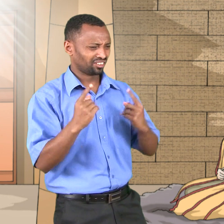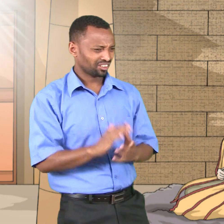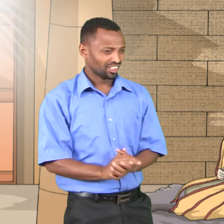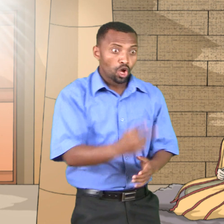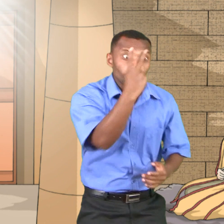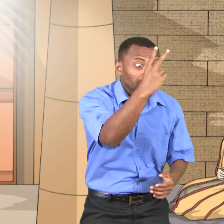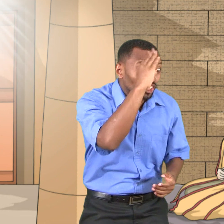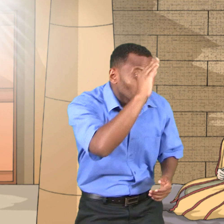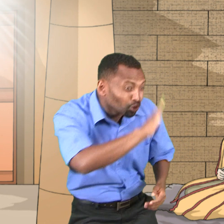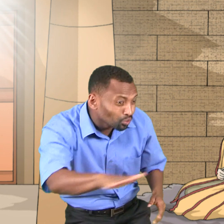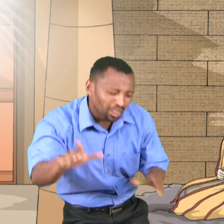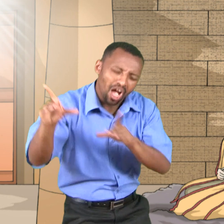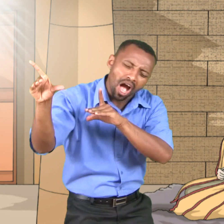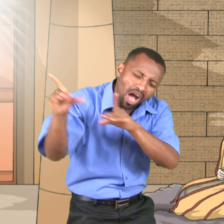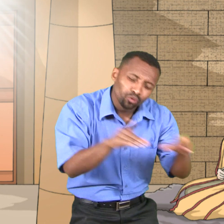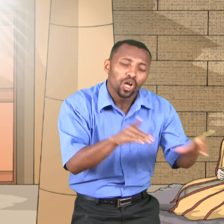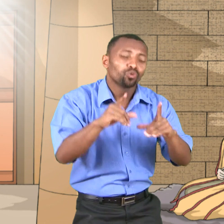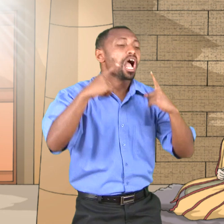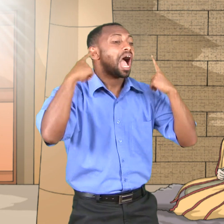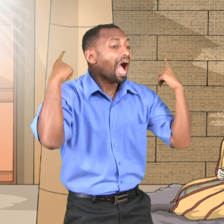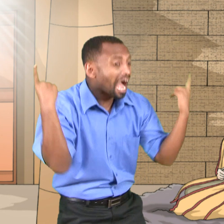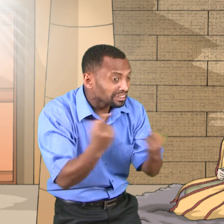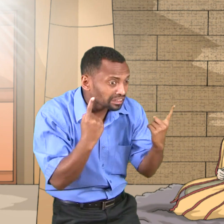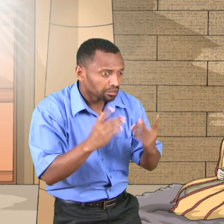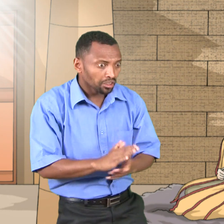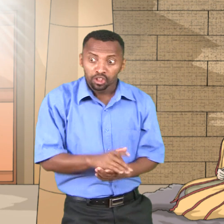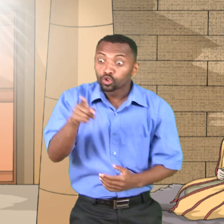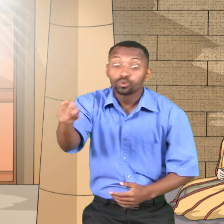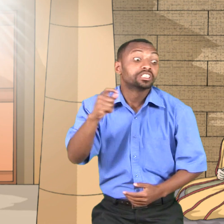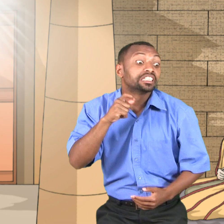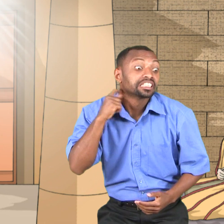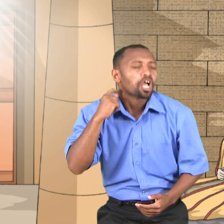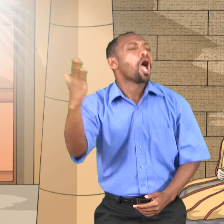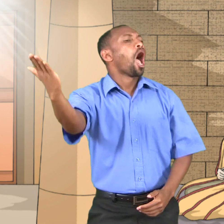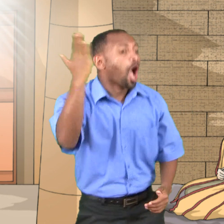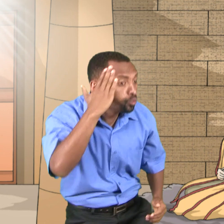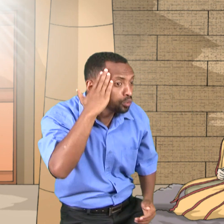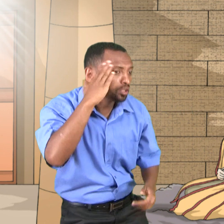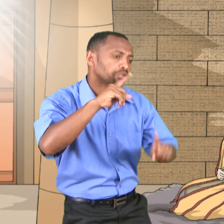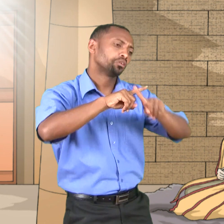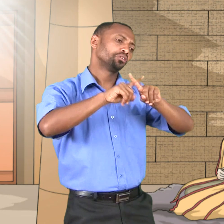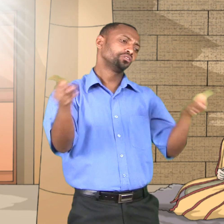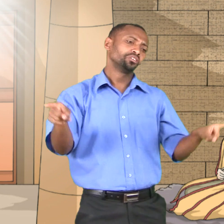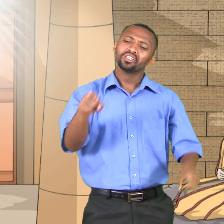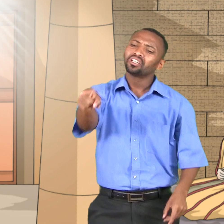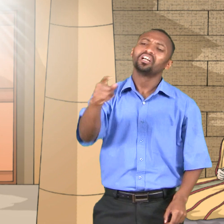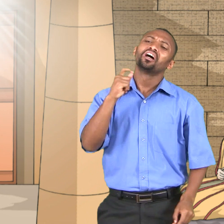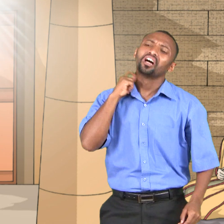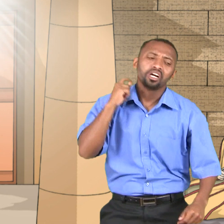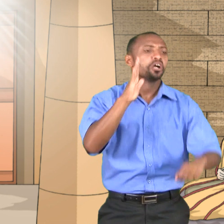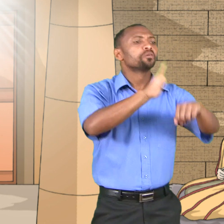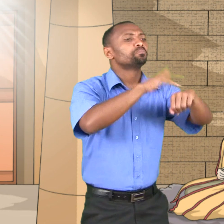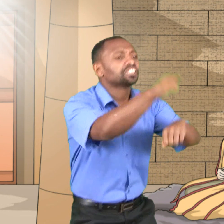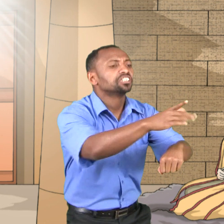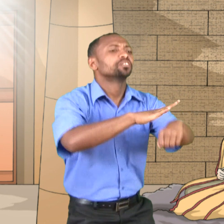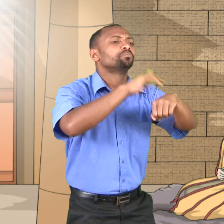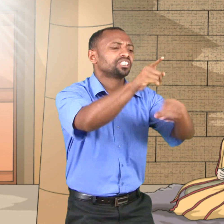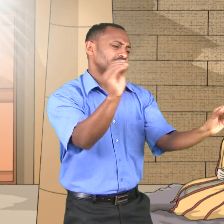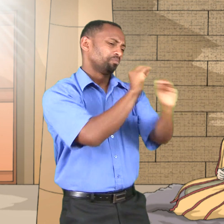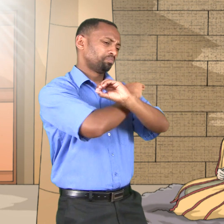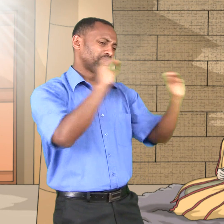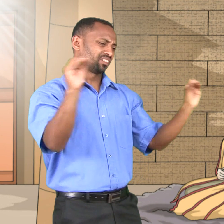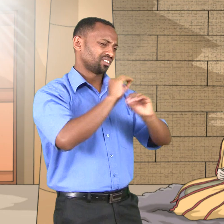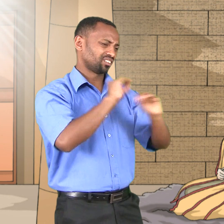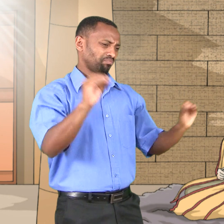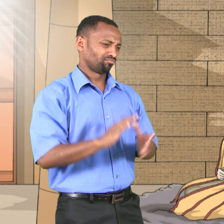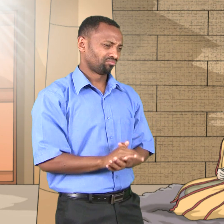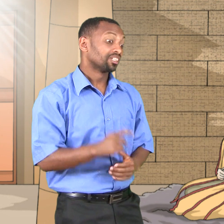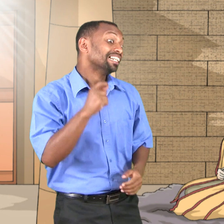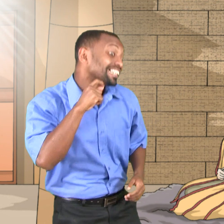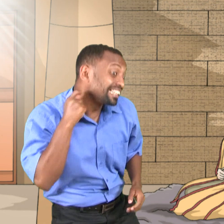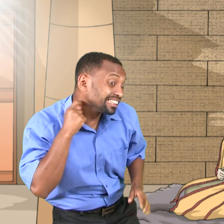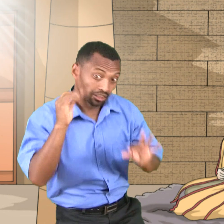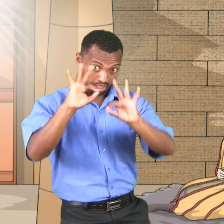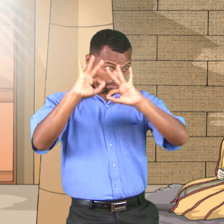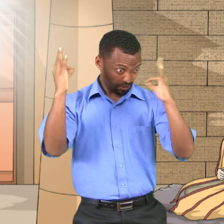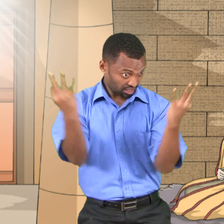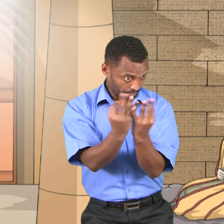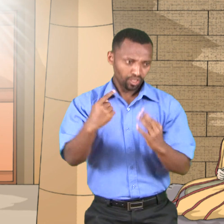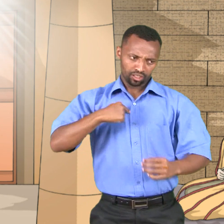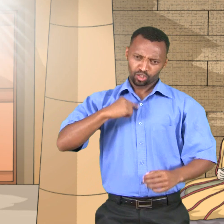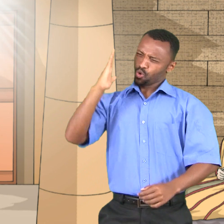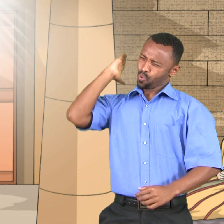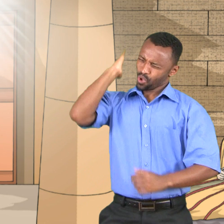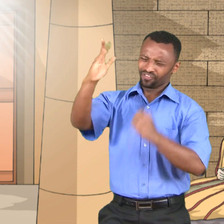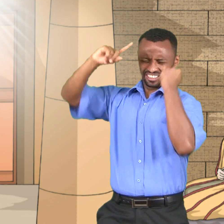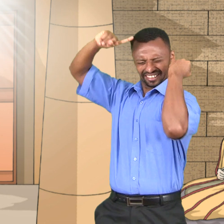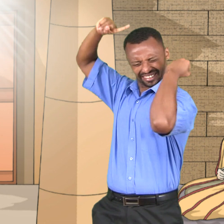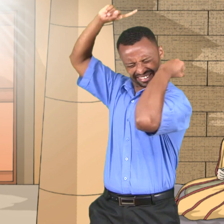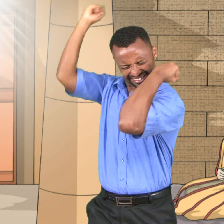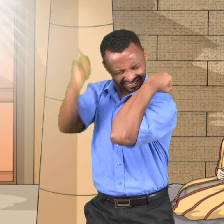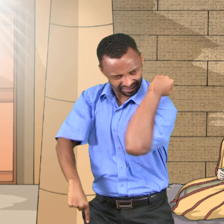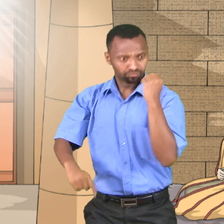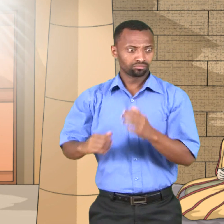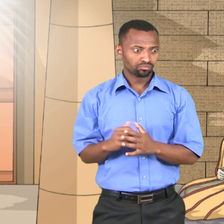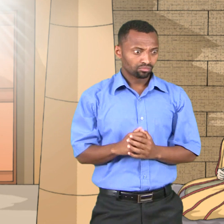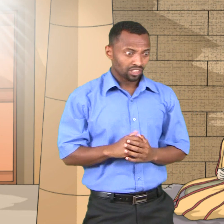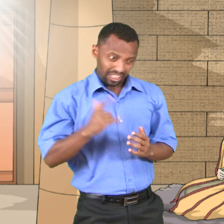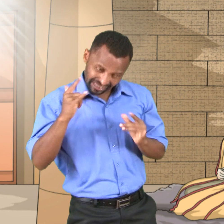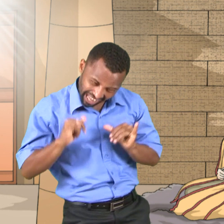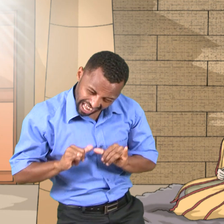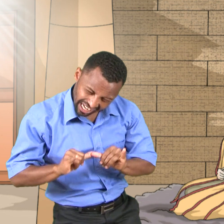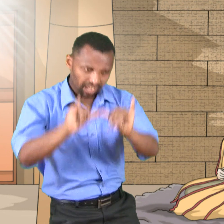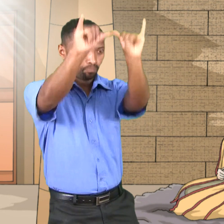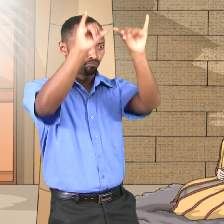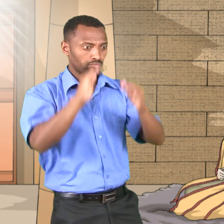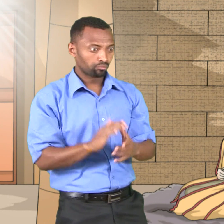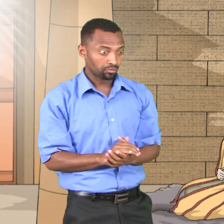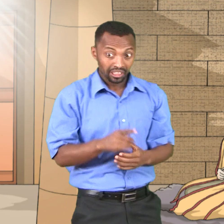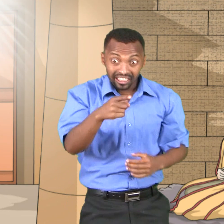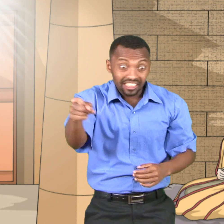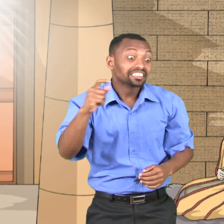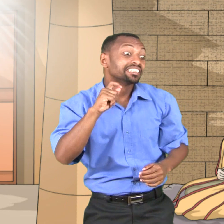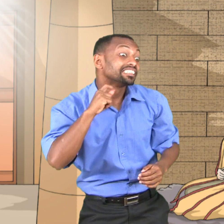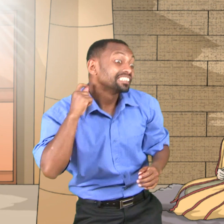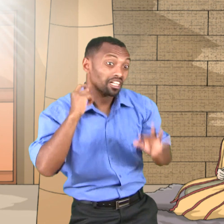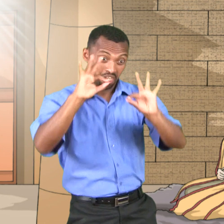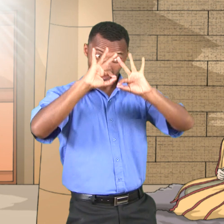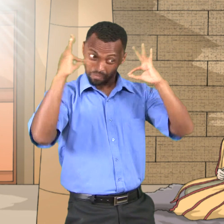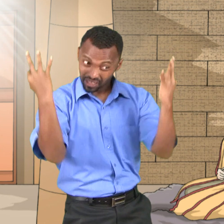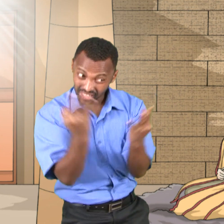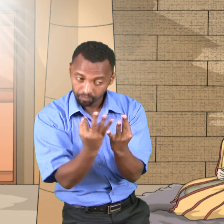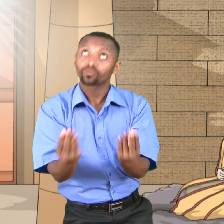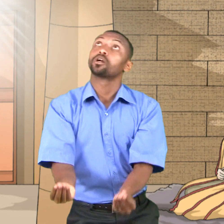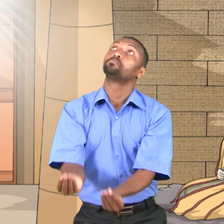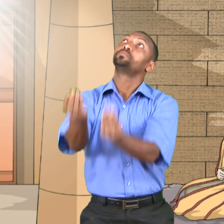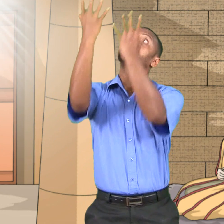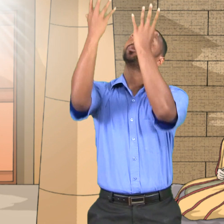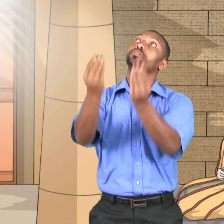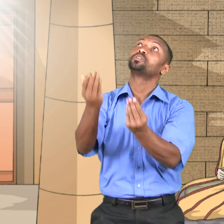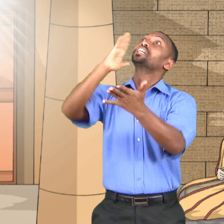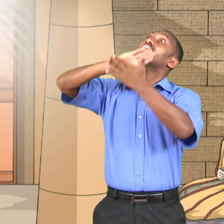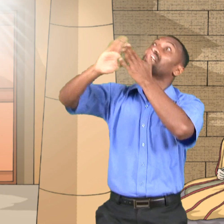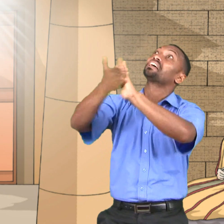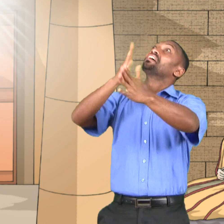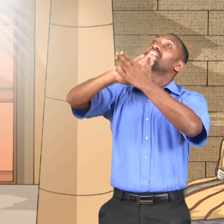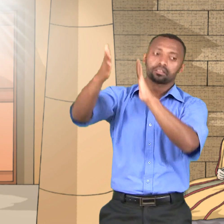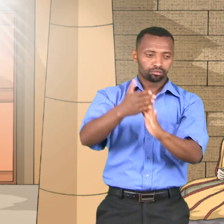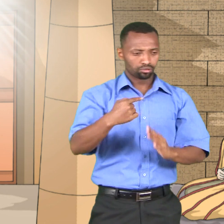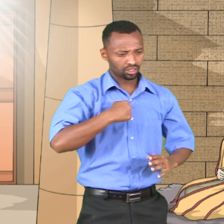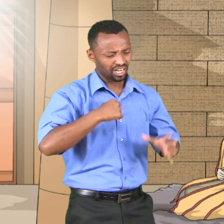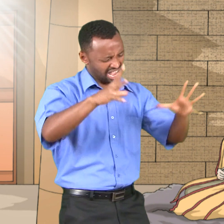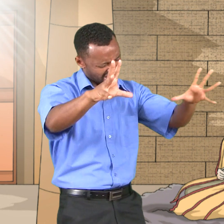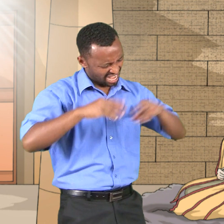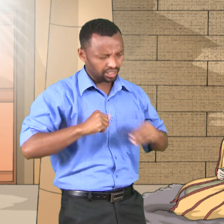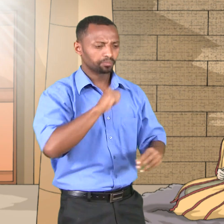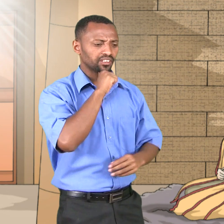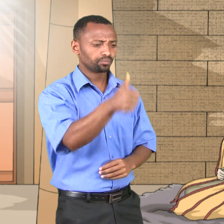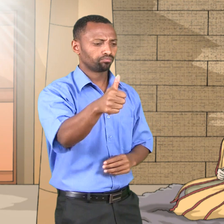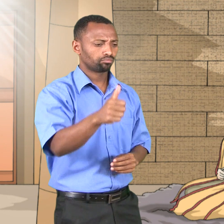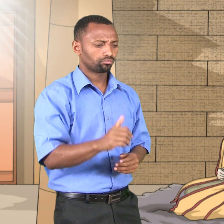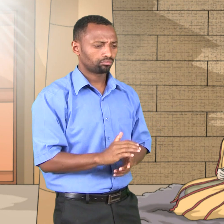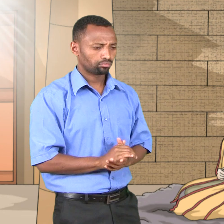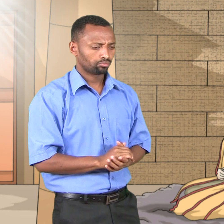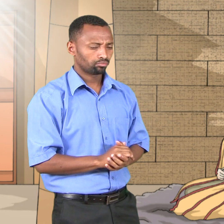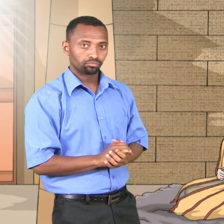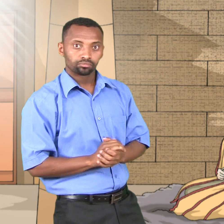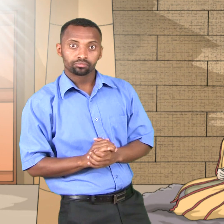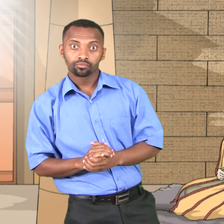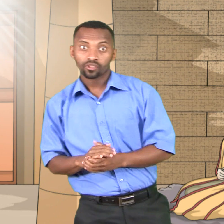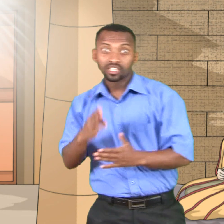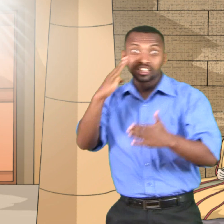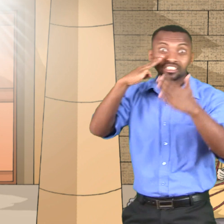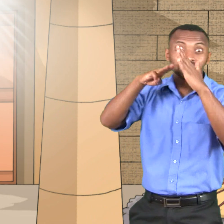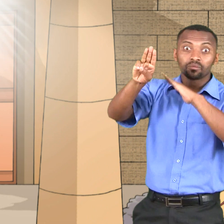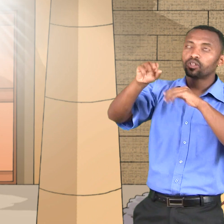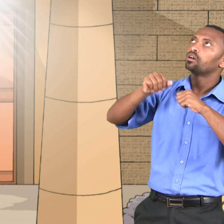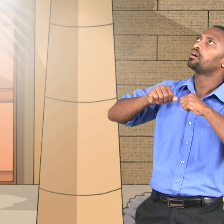I told him that I would judge his house forever for the iniquity of which he knows, because his sons blasphemed God and he did not restrain them.